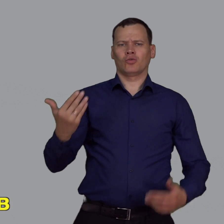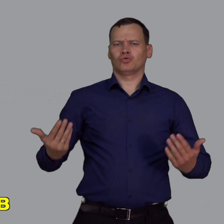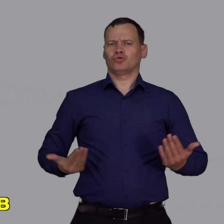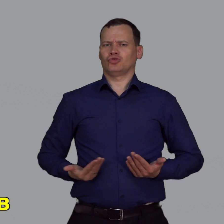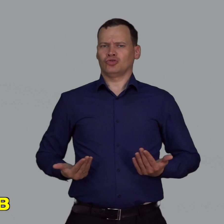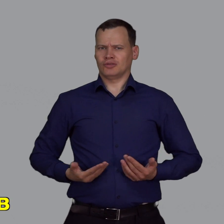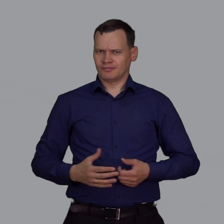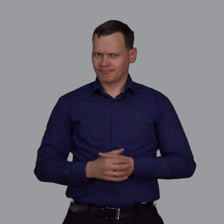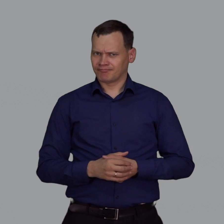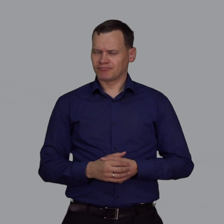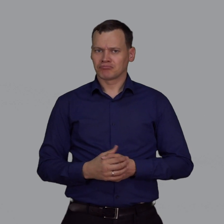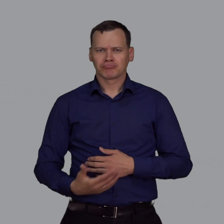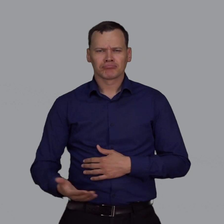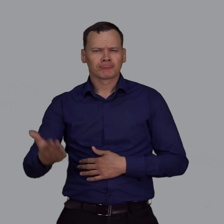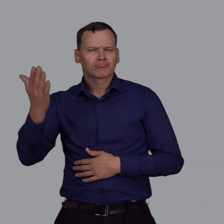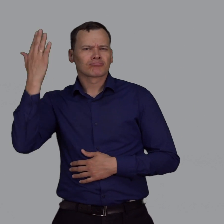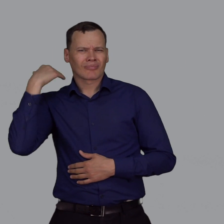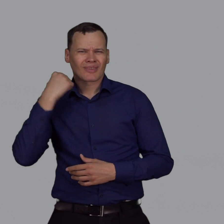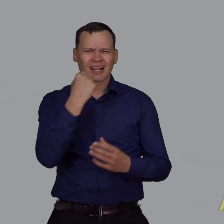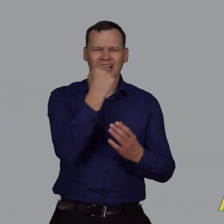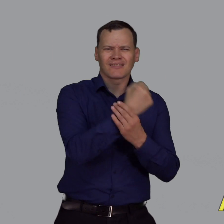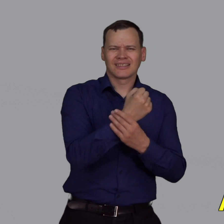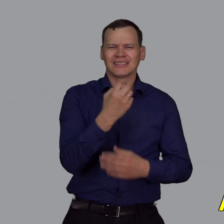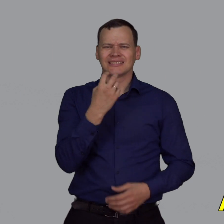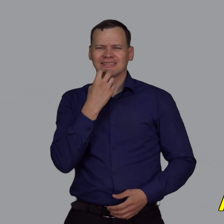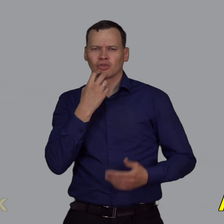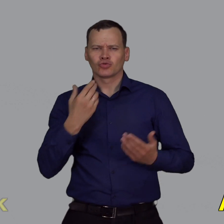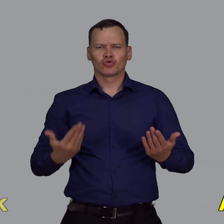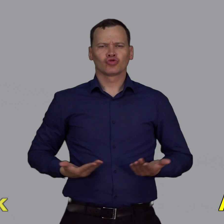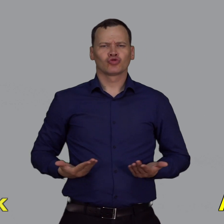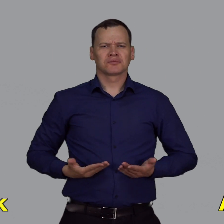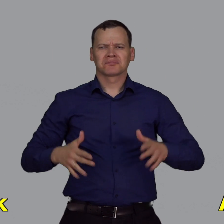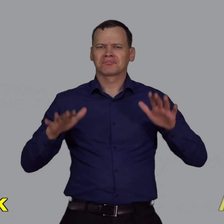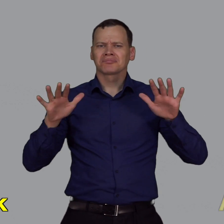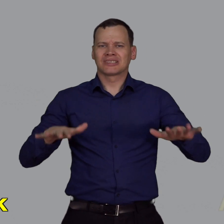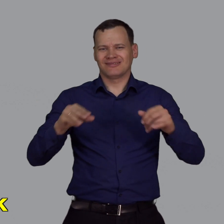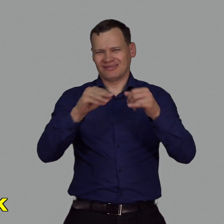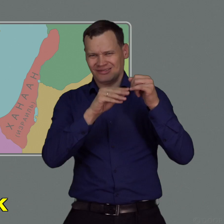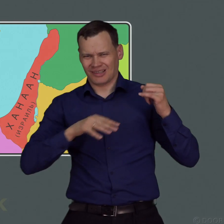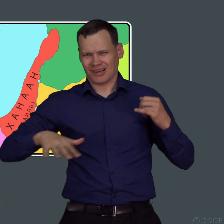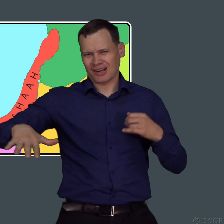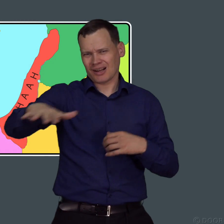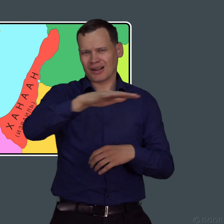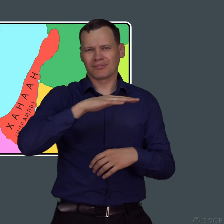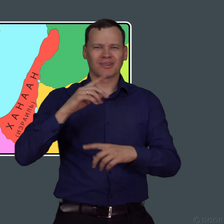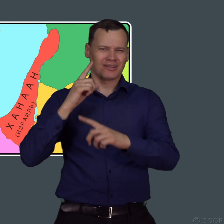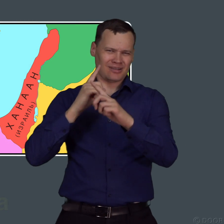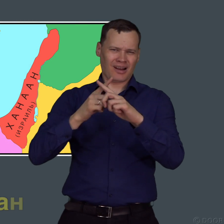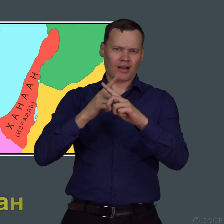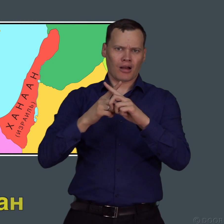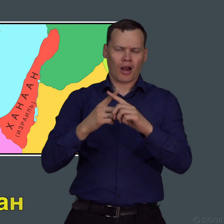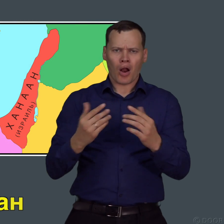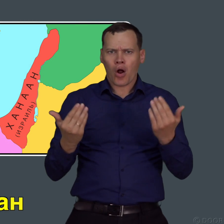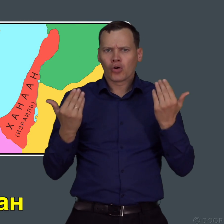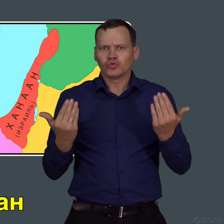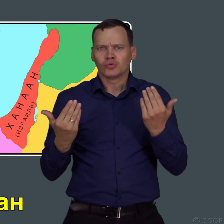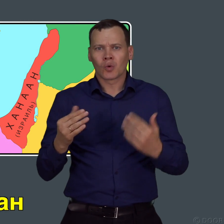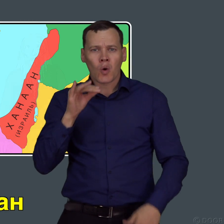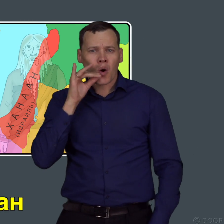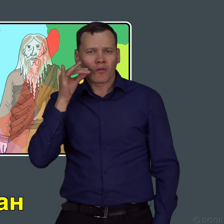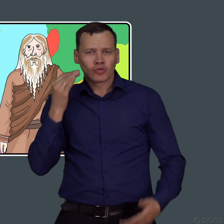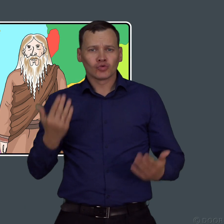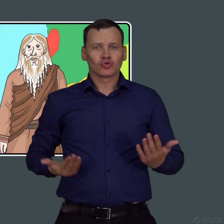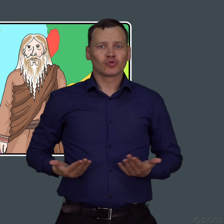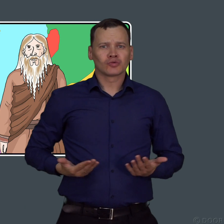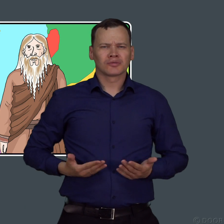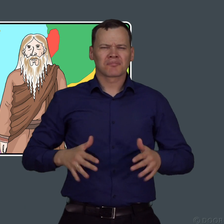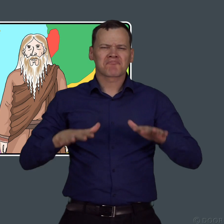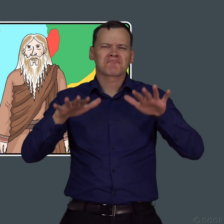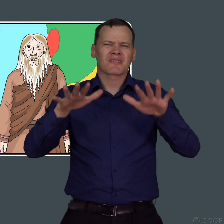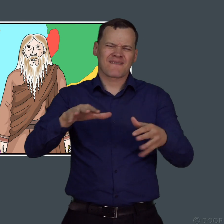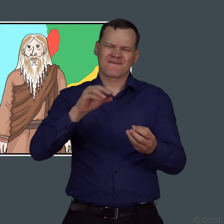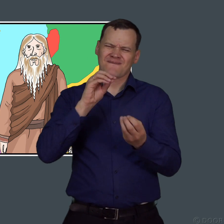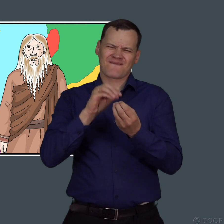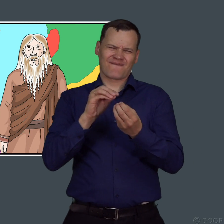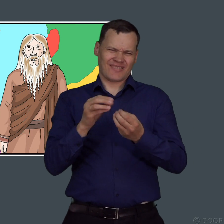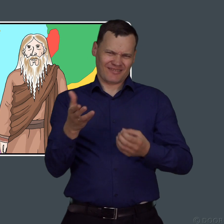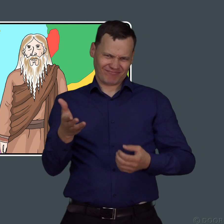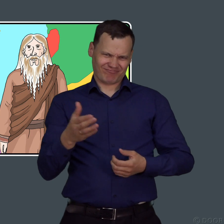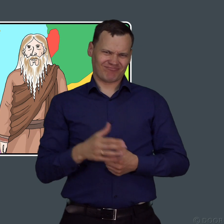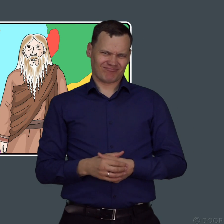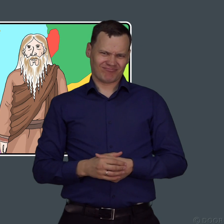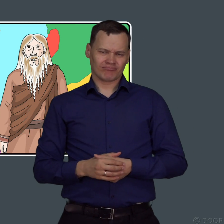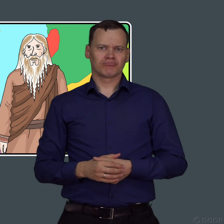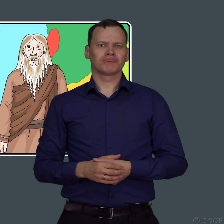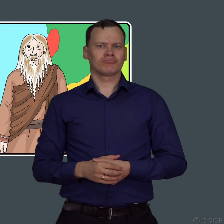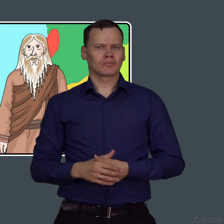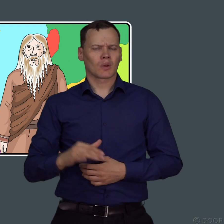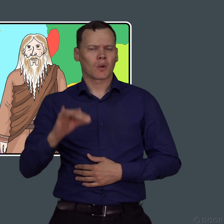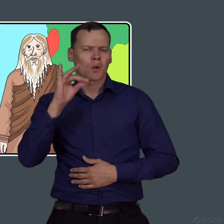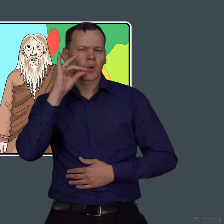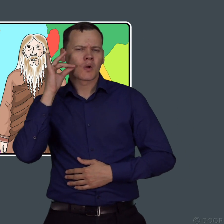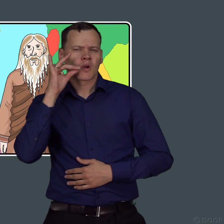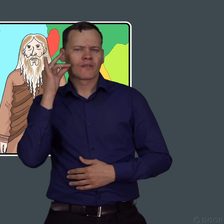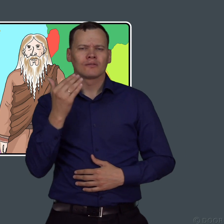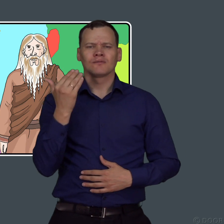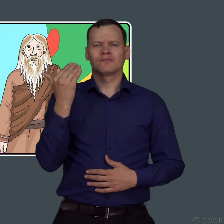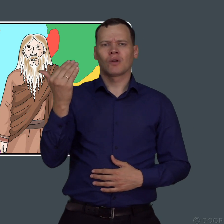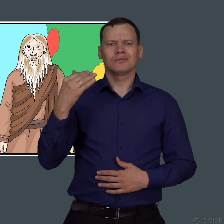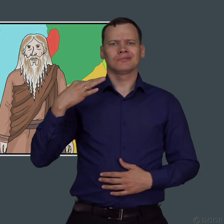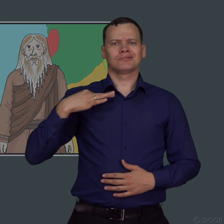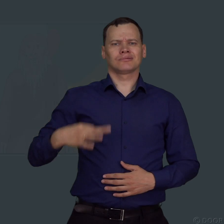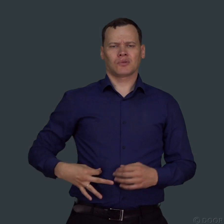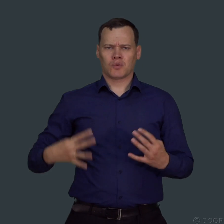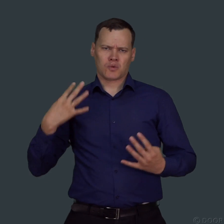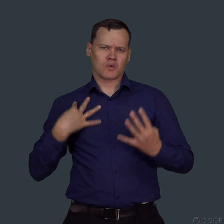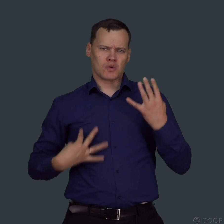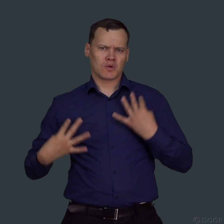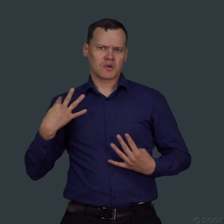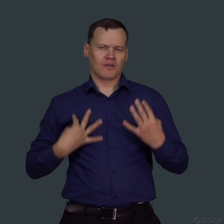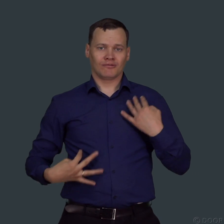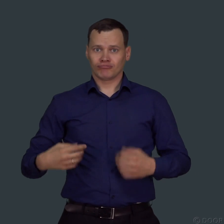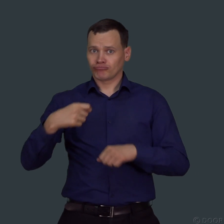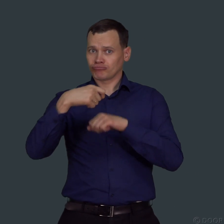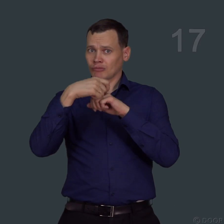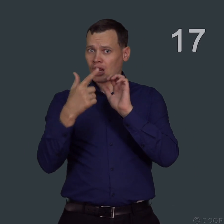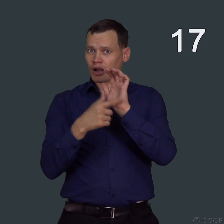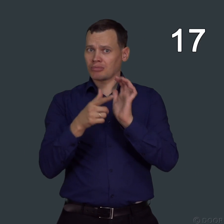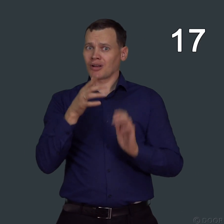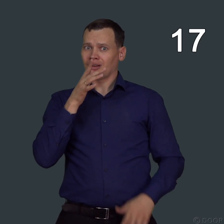Now Jacob lived in the land where his father had resided, the land of Canaan. This is the account of Jacob.